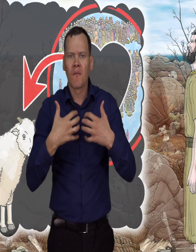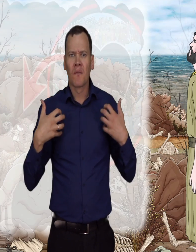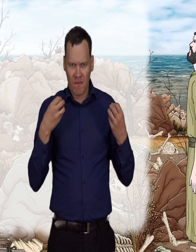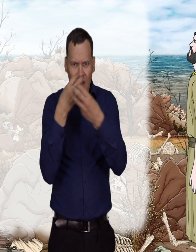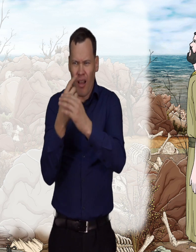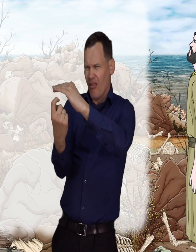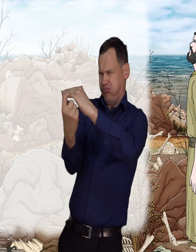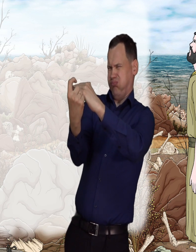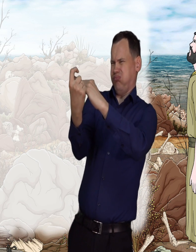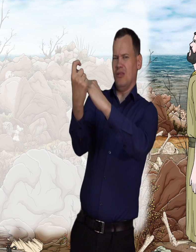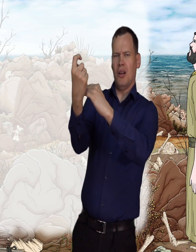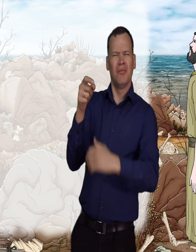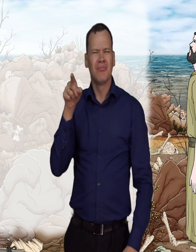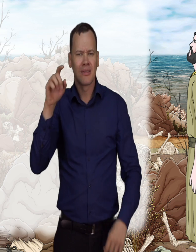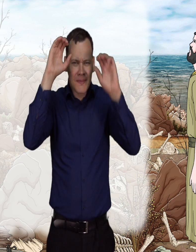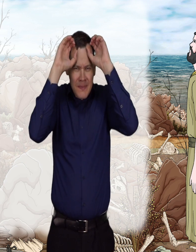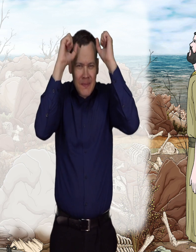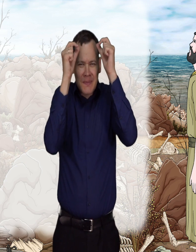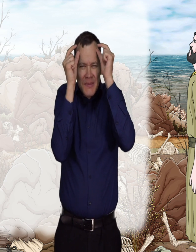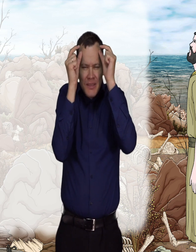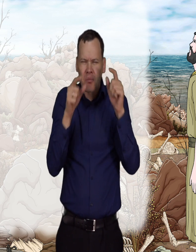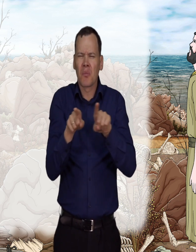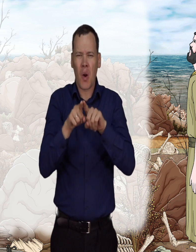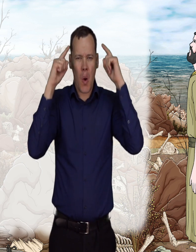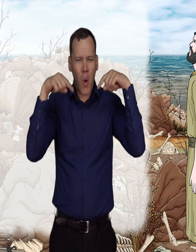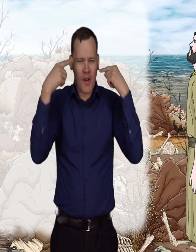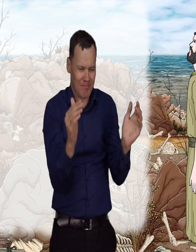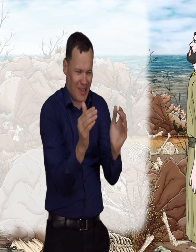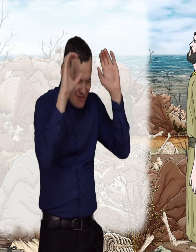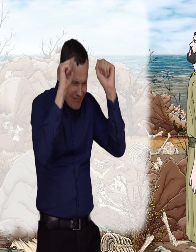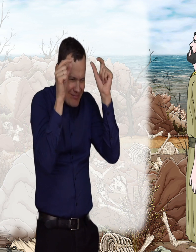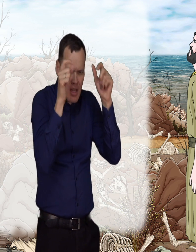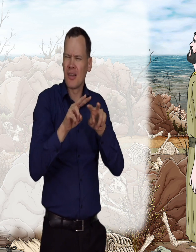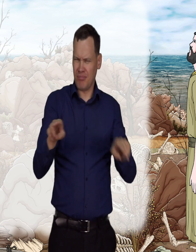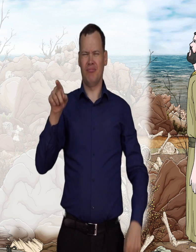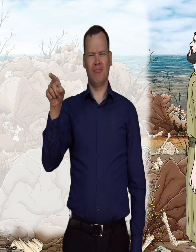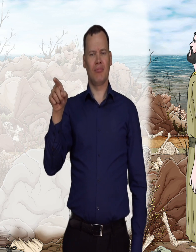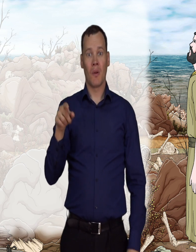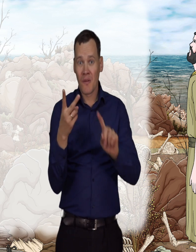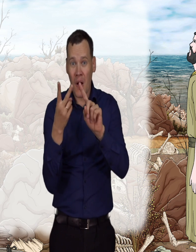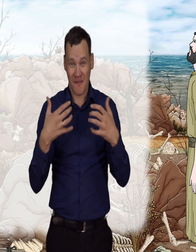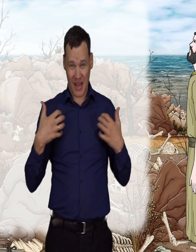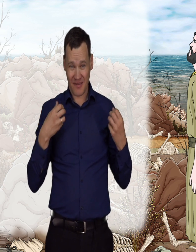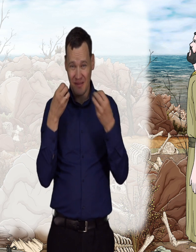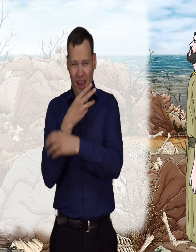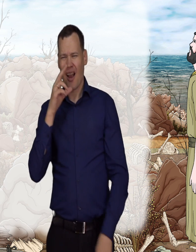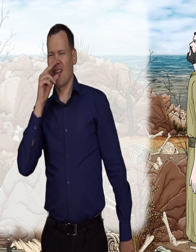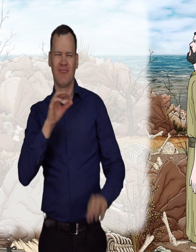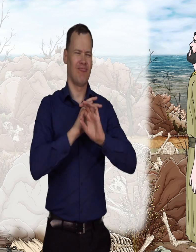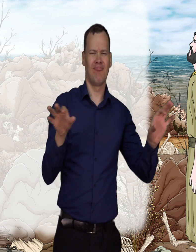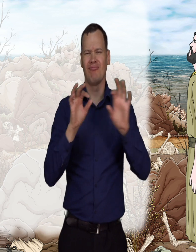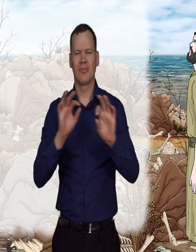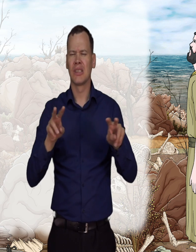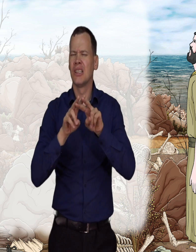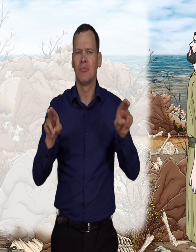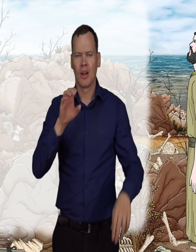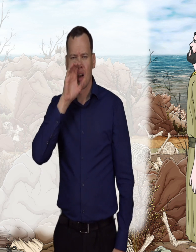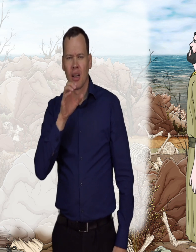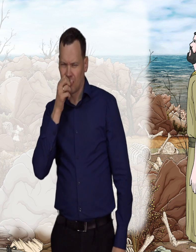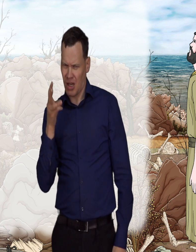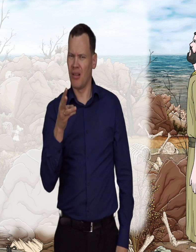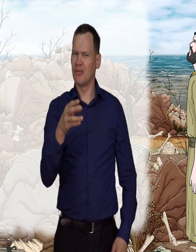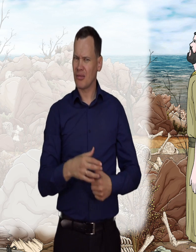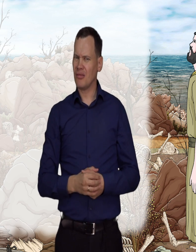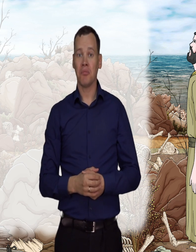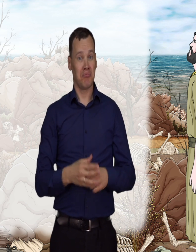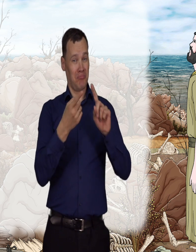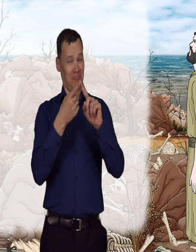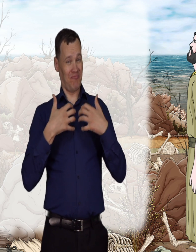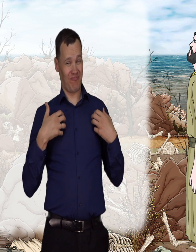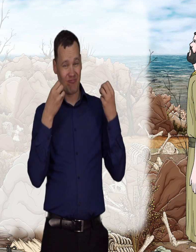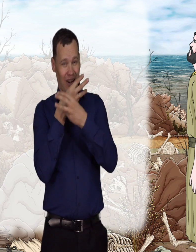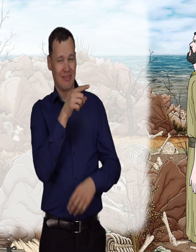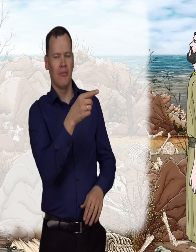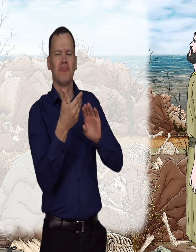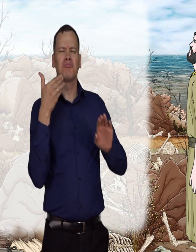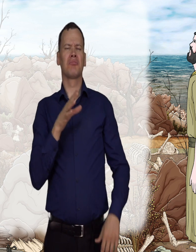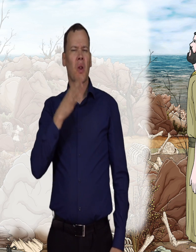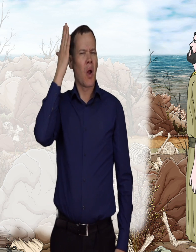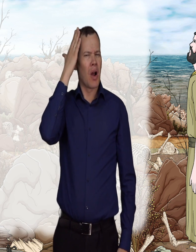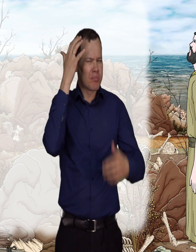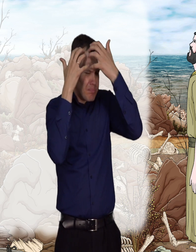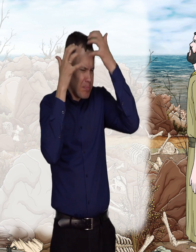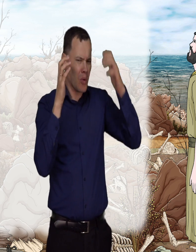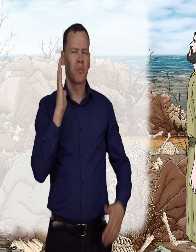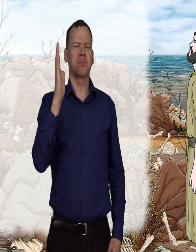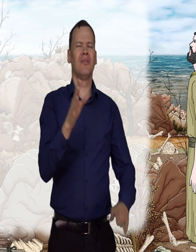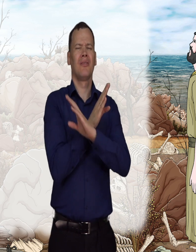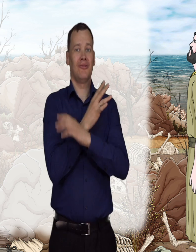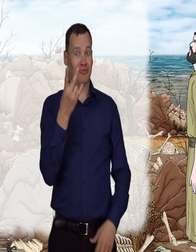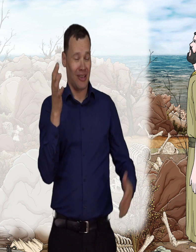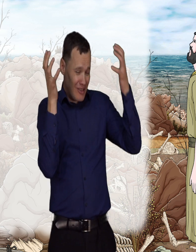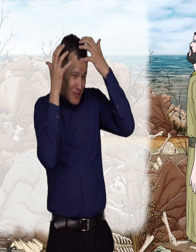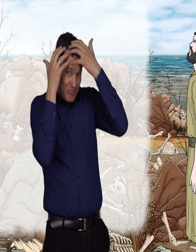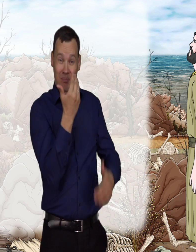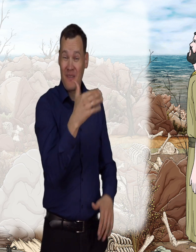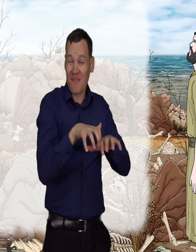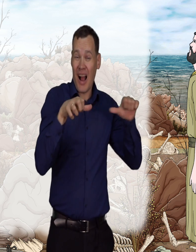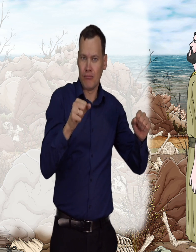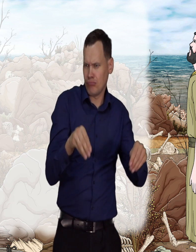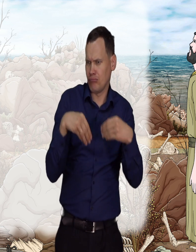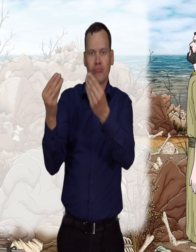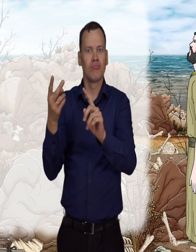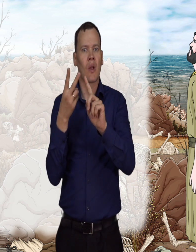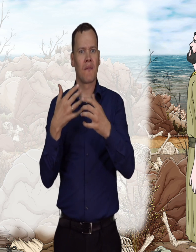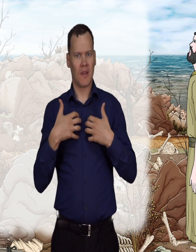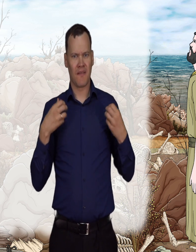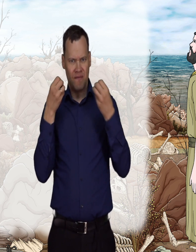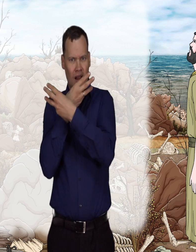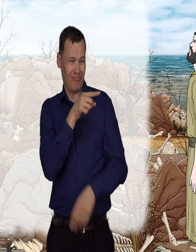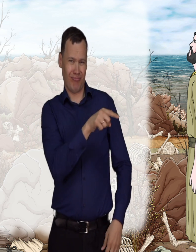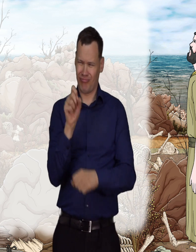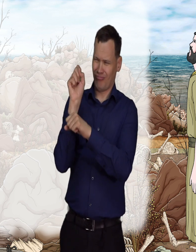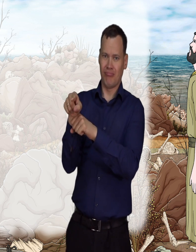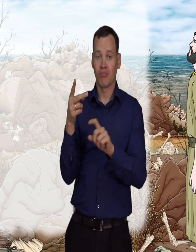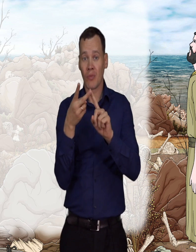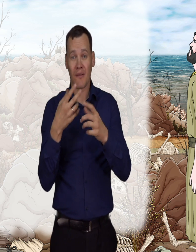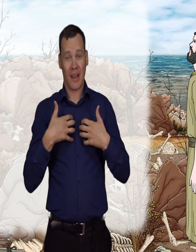Then I saw another beast rising out of the earth. This beast had two horns like a lamb, but spoke like a dragon.